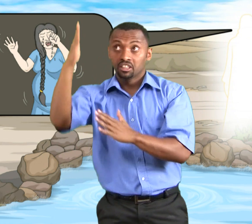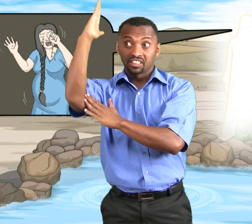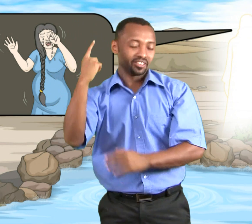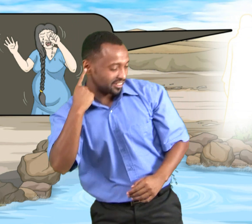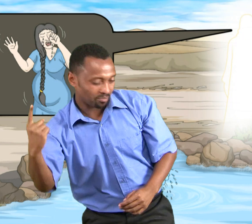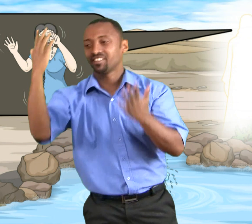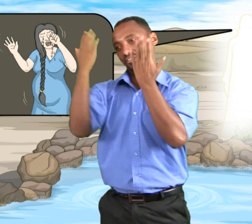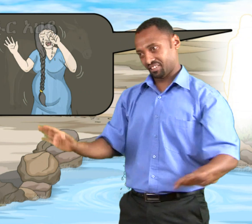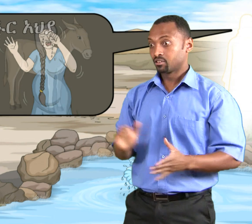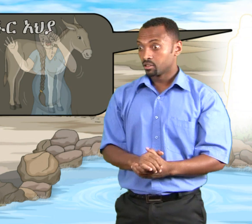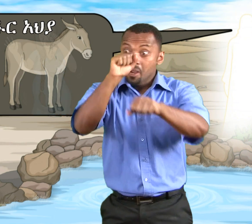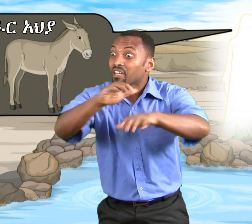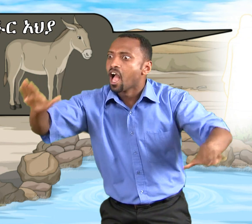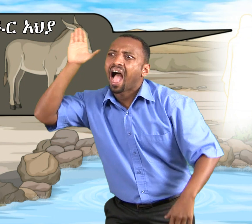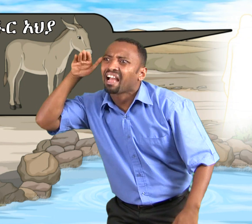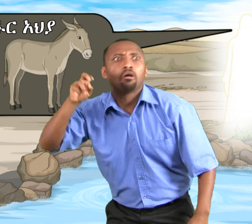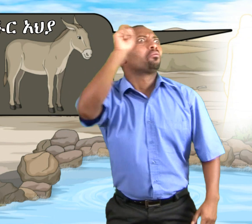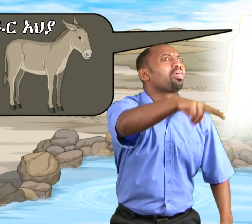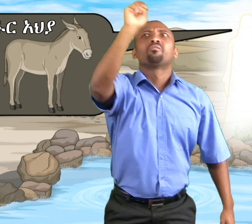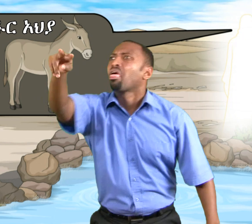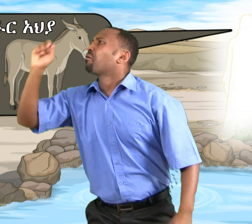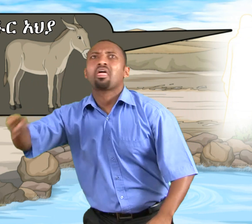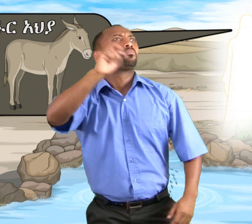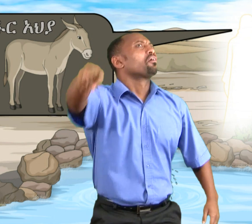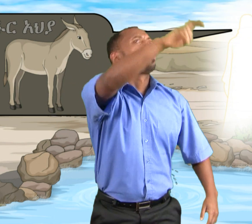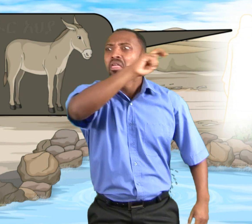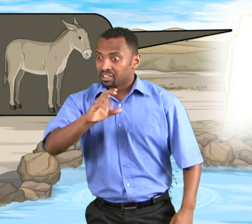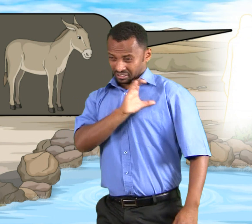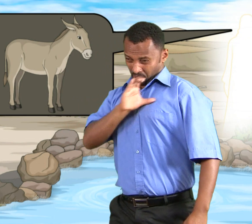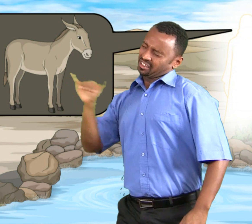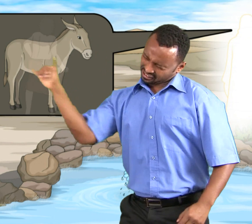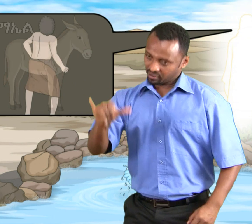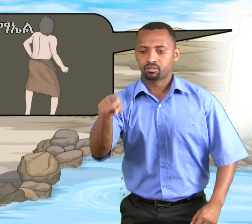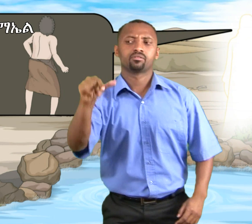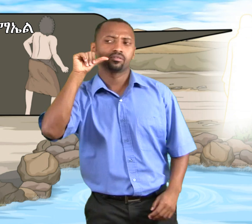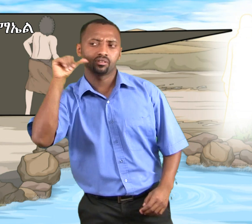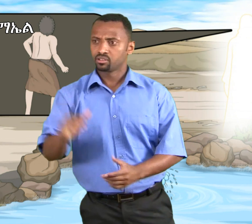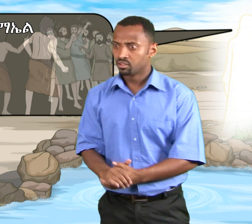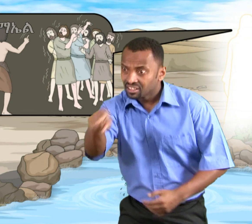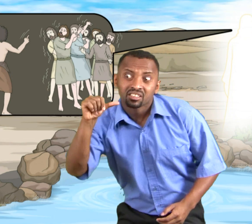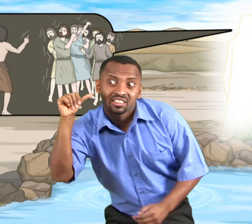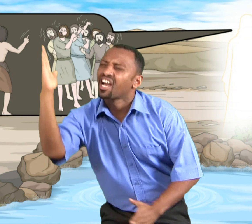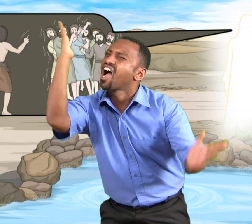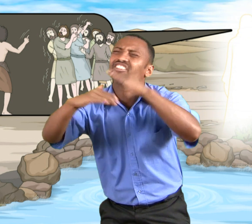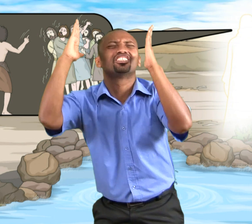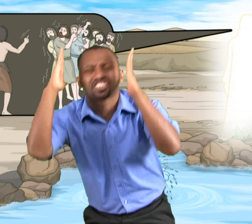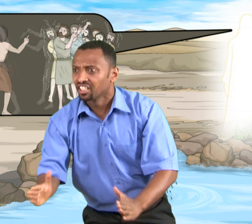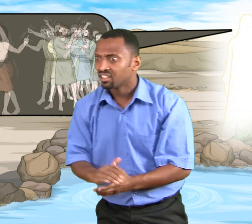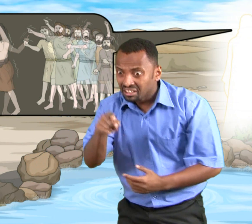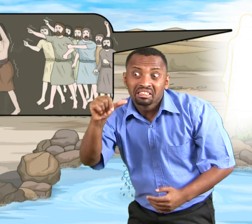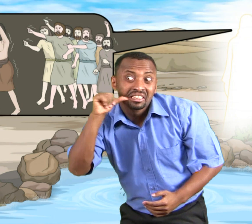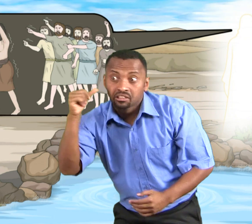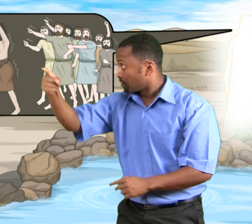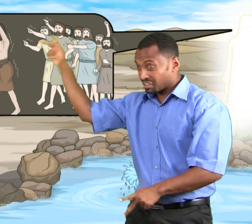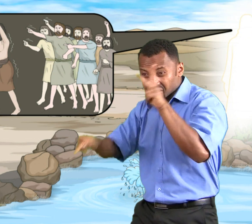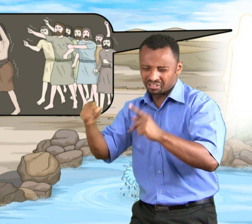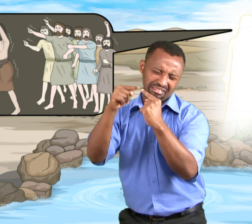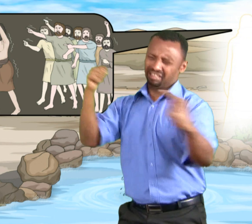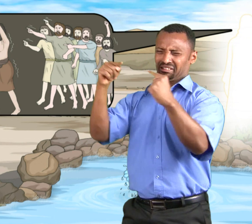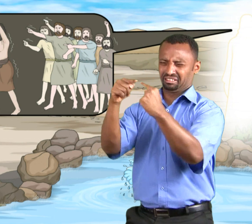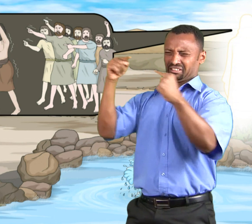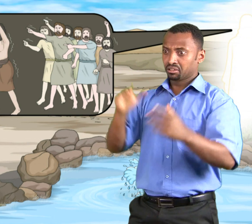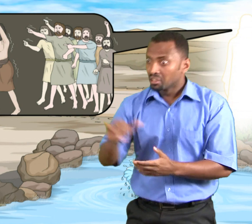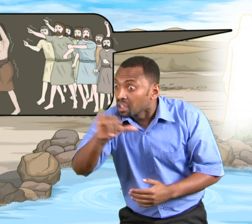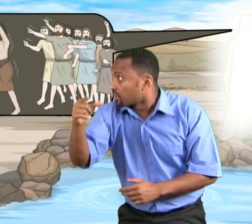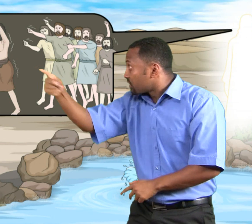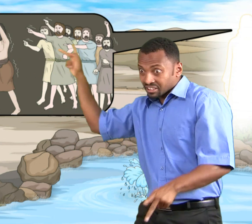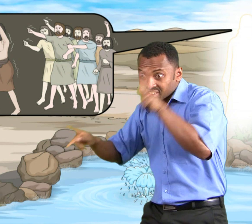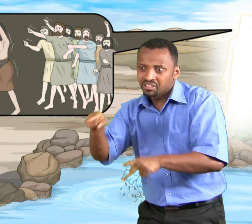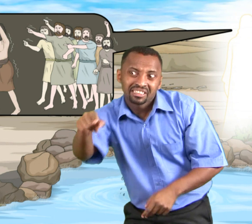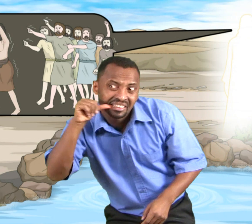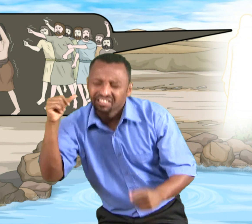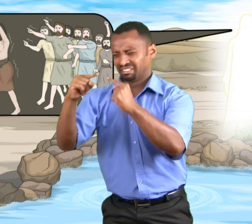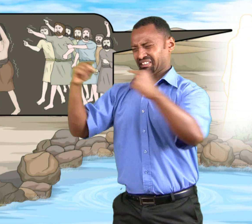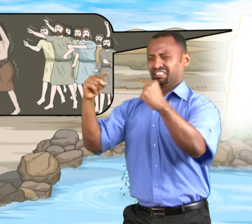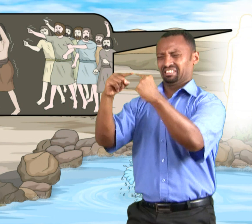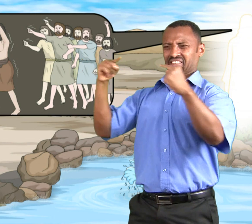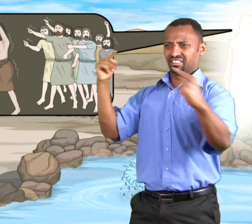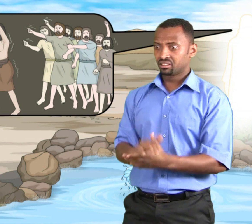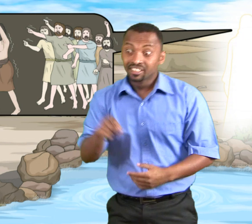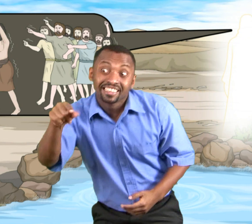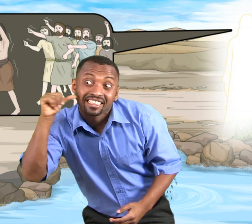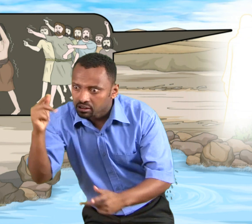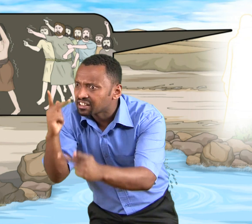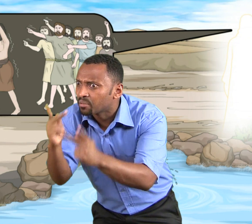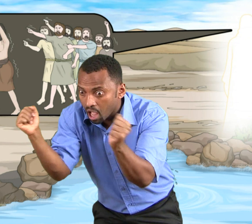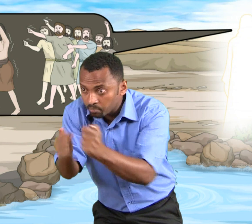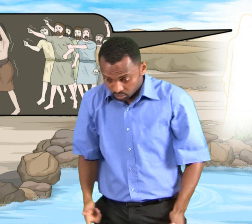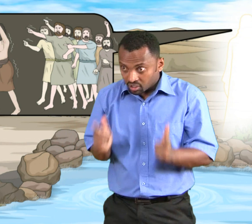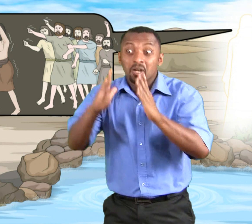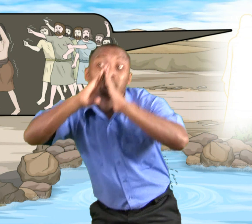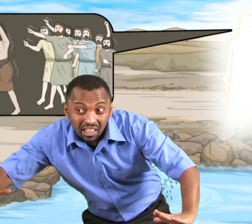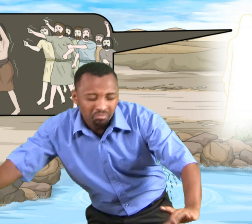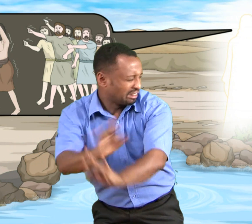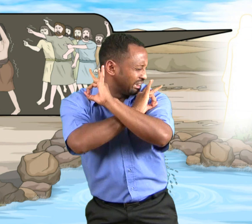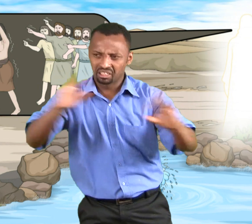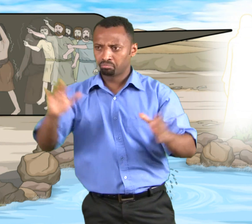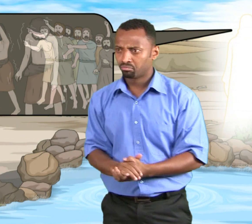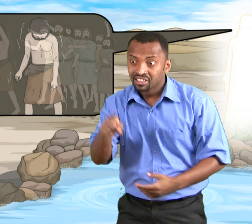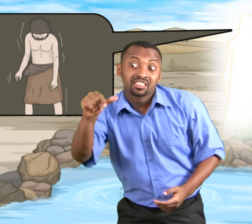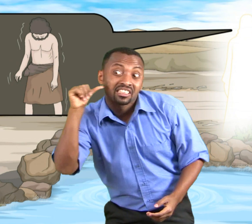He will be a wild donkey of a man, and his hand will be against everyone, and everyone’s hand against him;